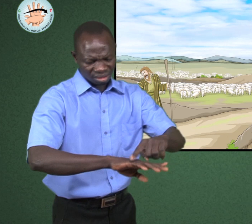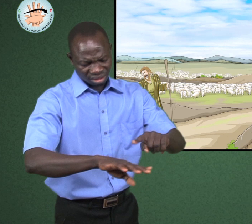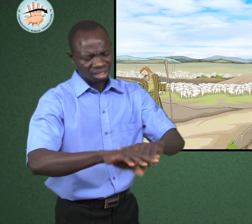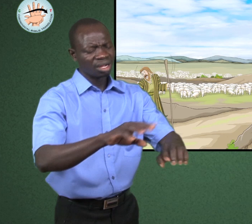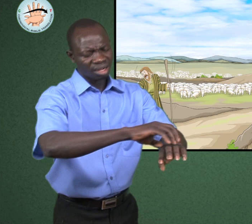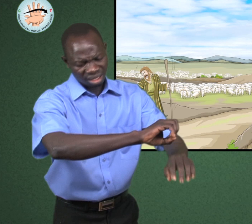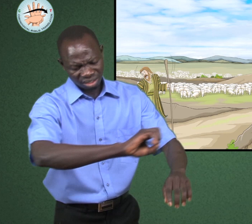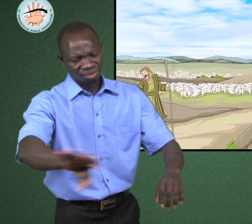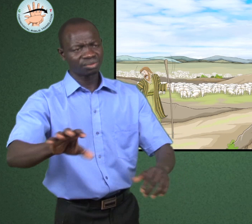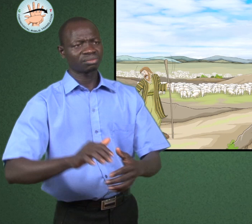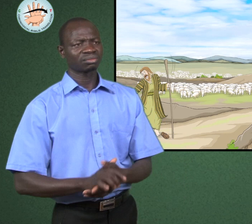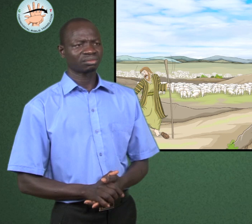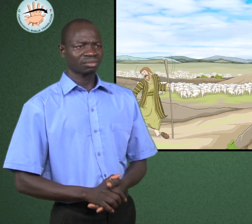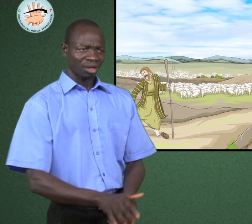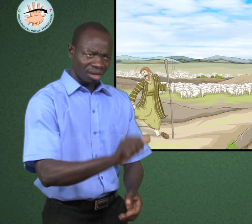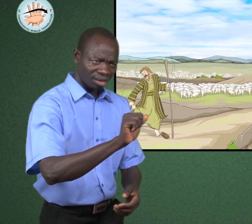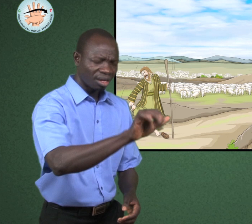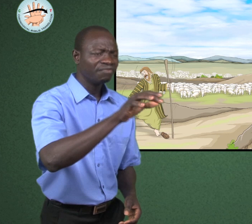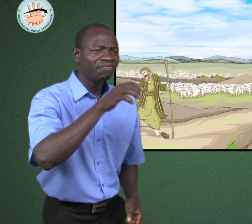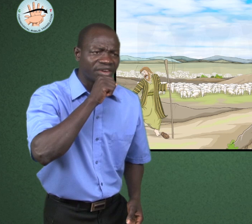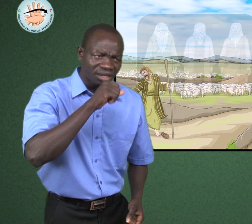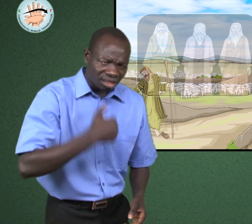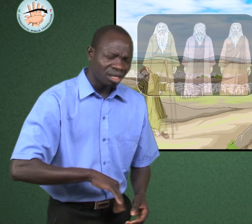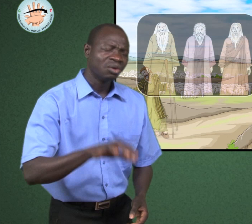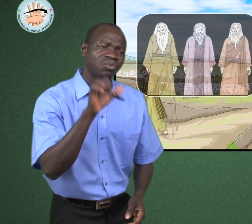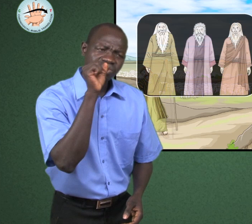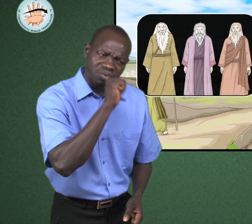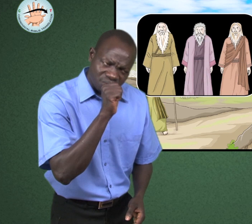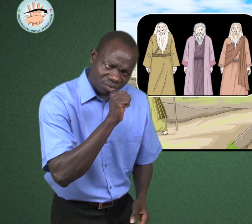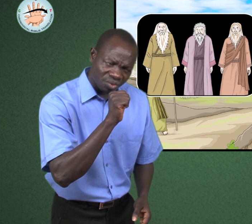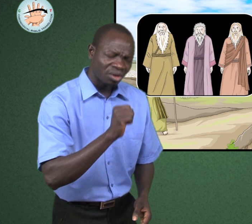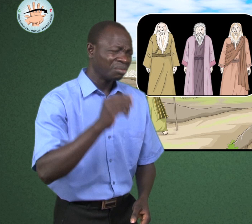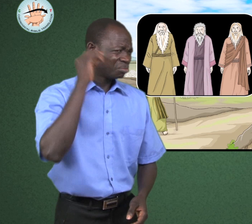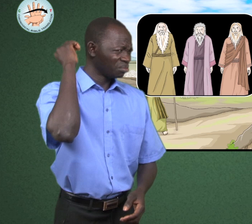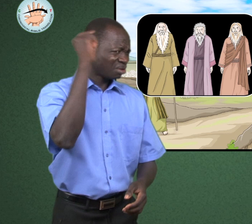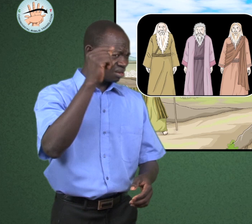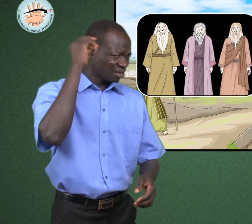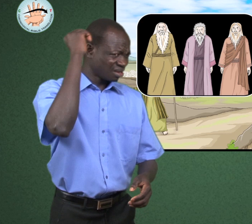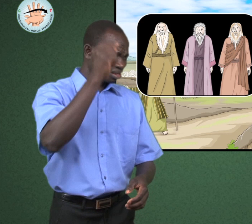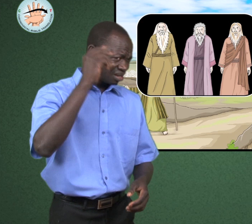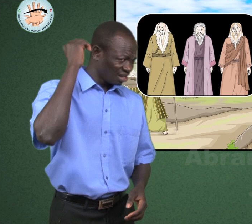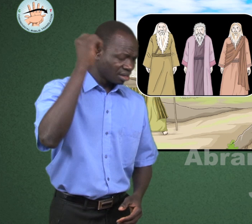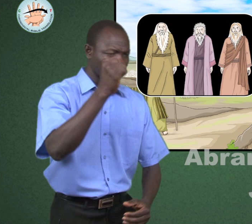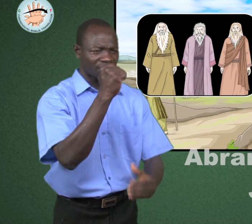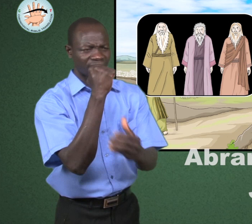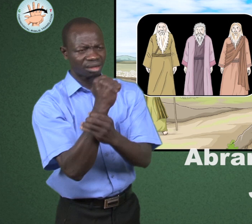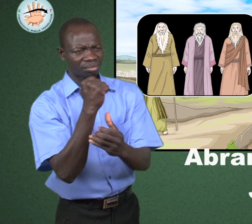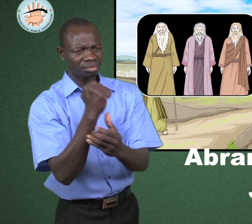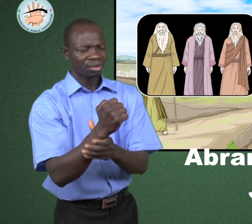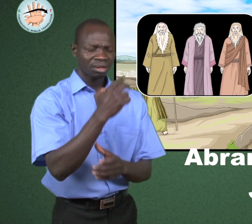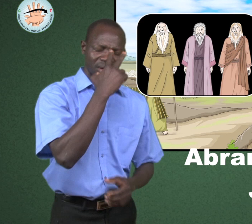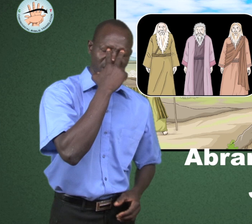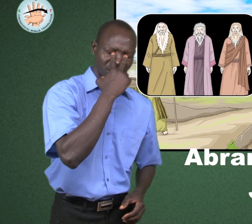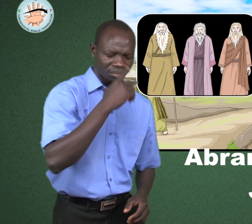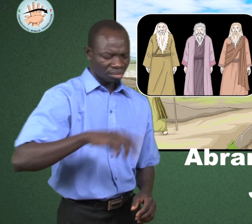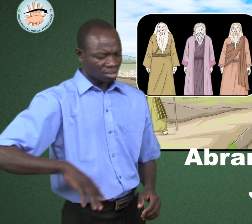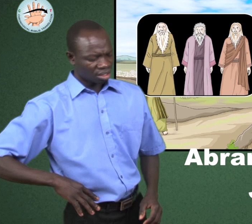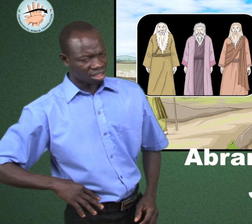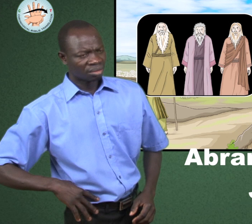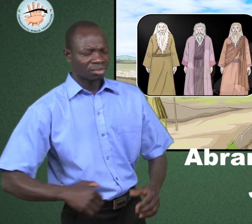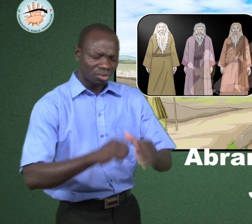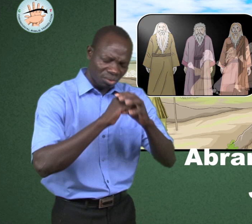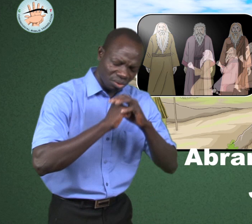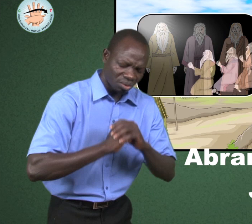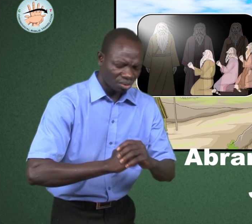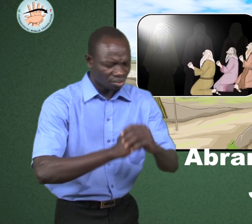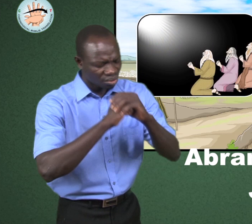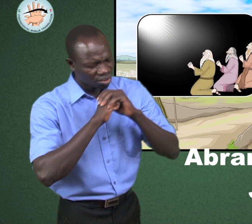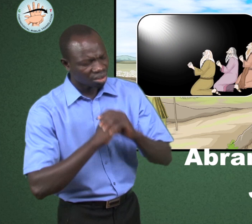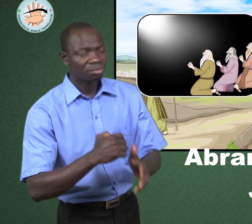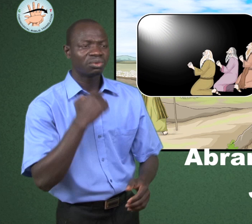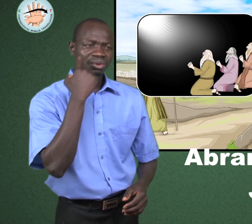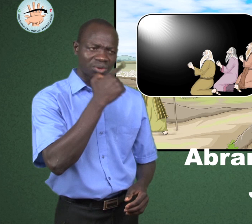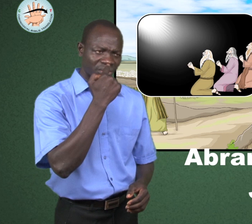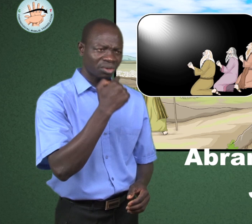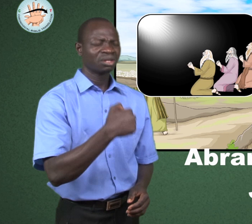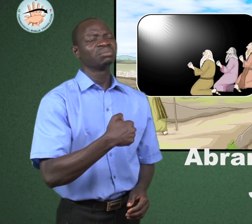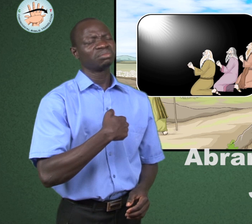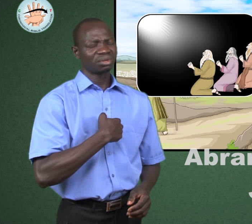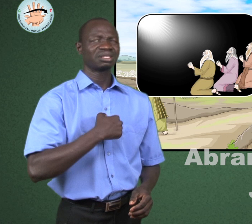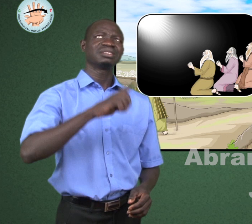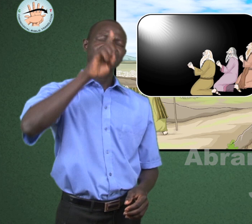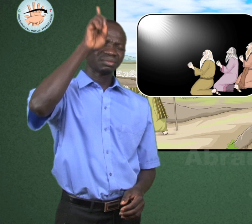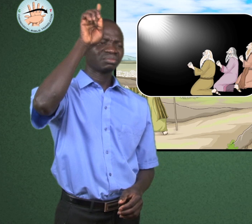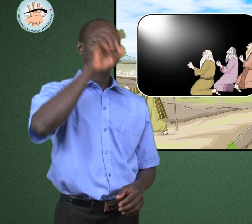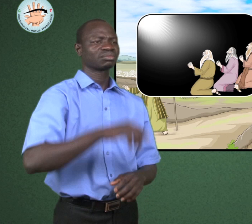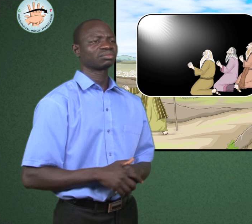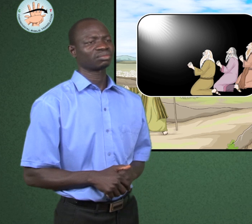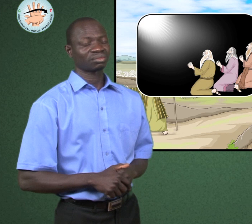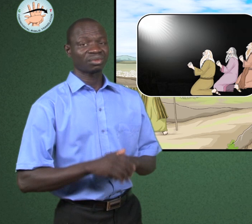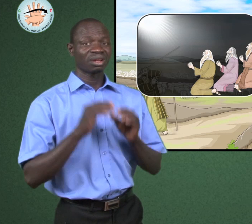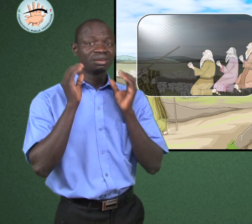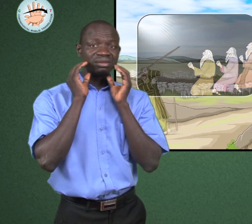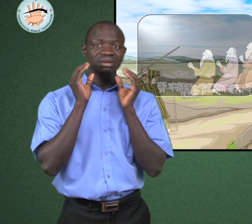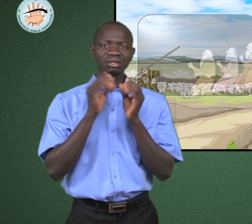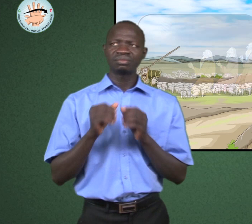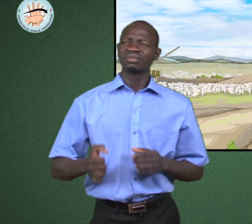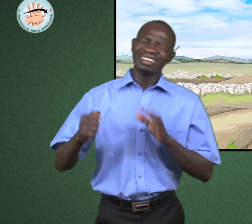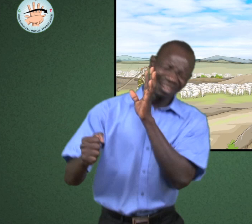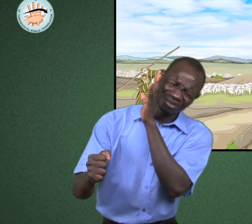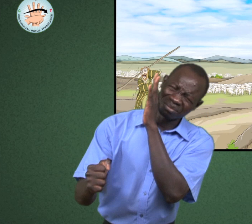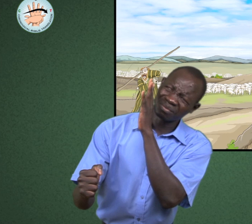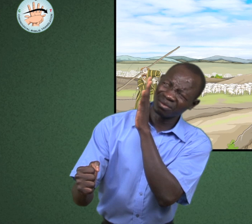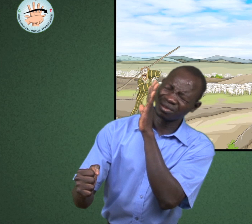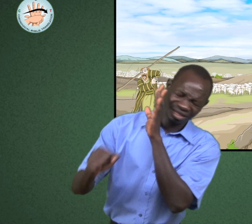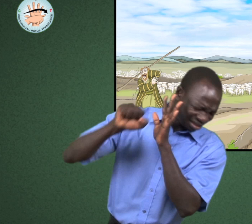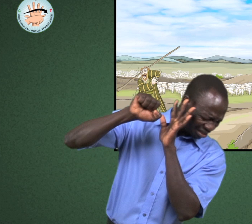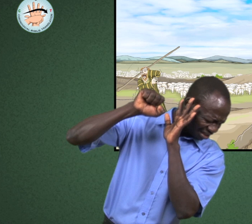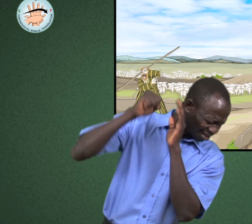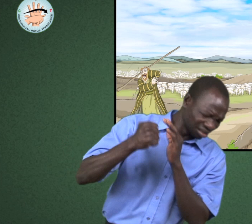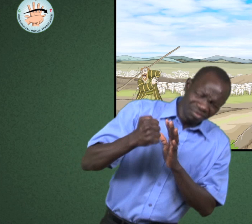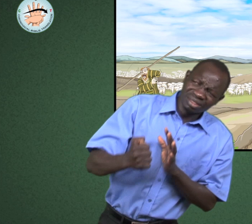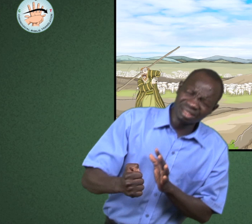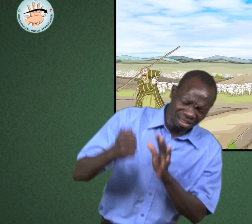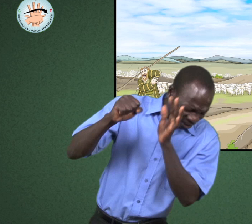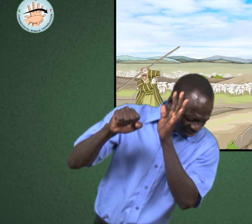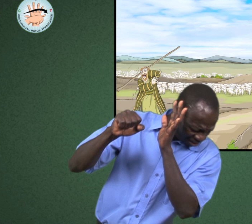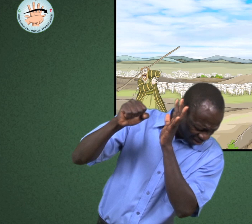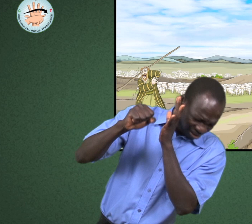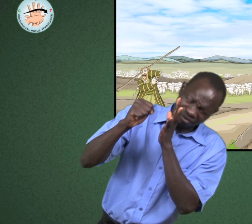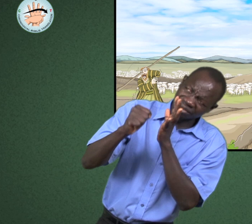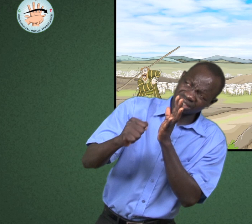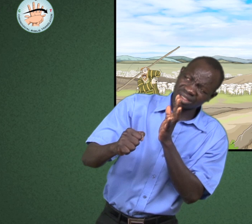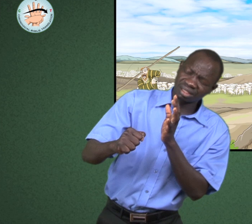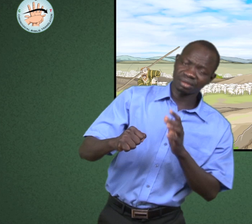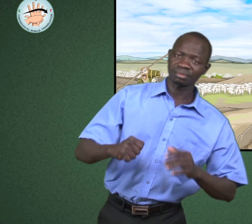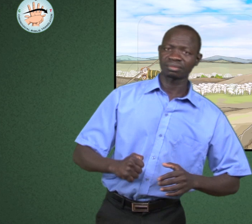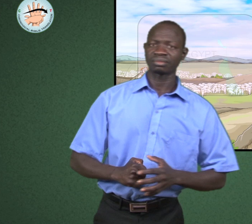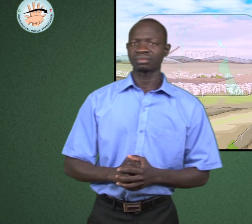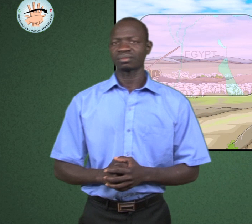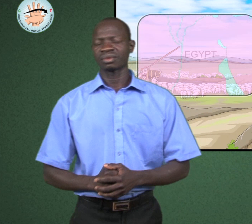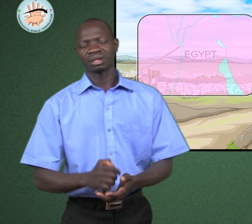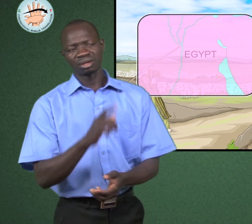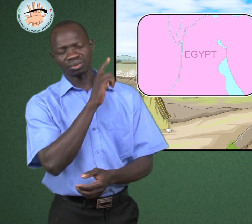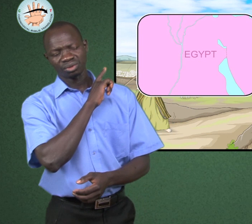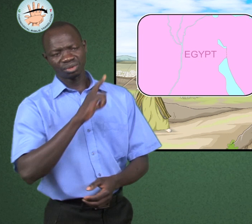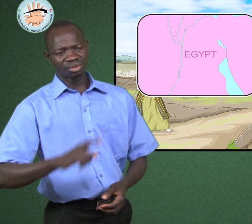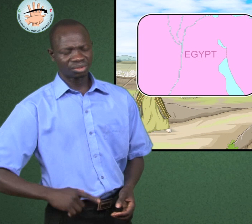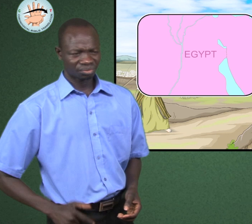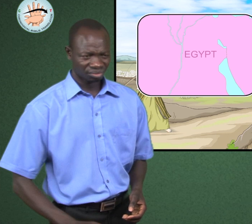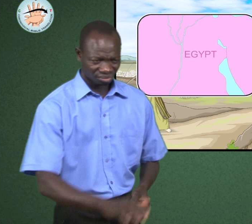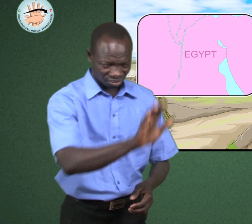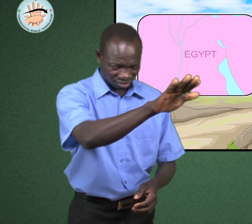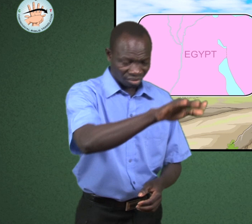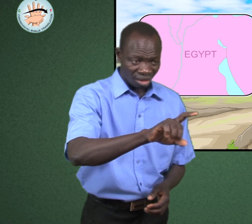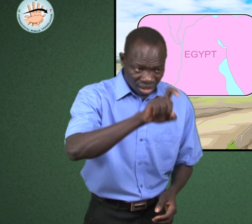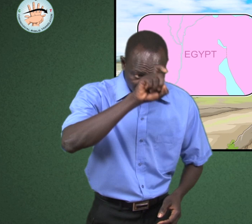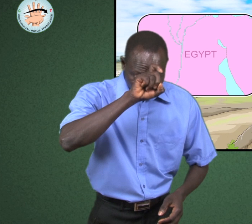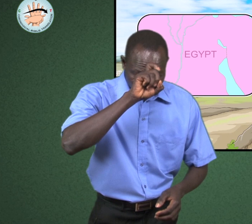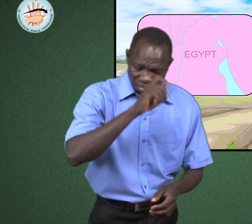Then He said, “I am the God of your father, the God of Abraham, the God of Isaac, and the God of Jacob.” At this, Moses hid his face, for he was afraid to look at God.